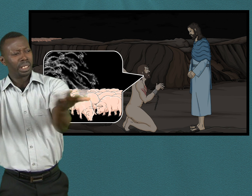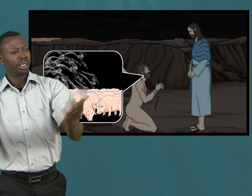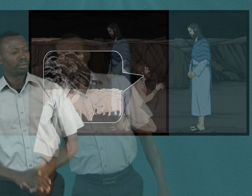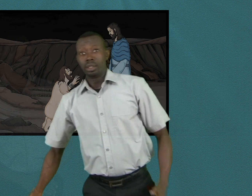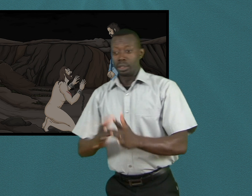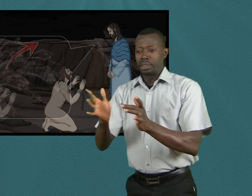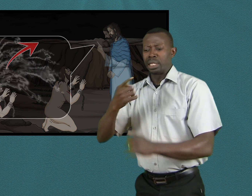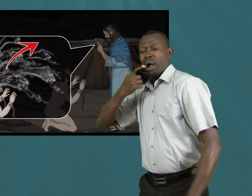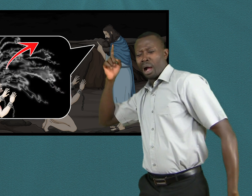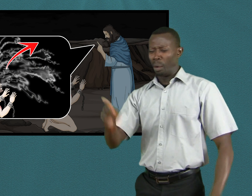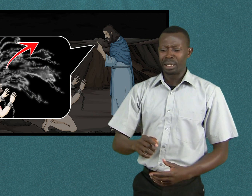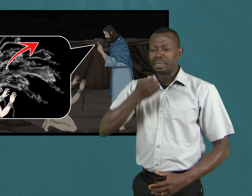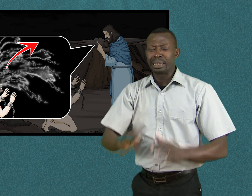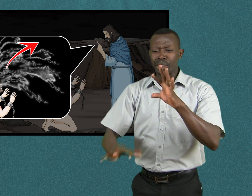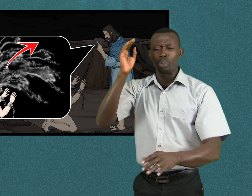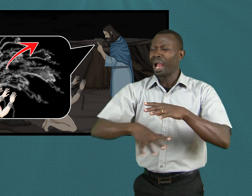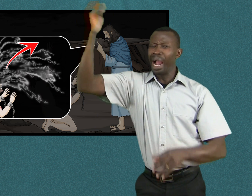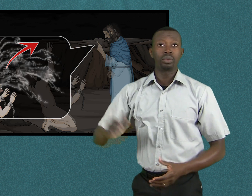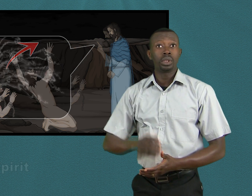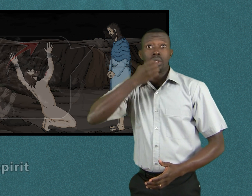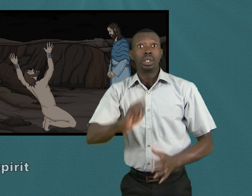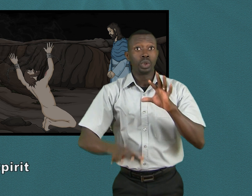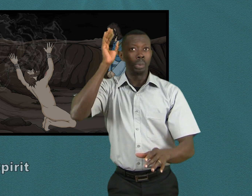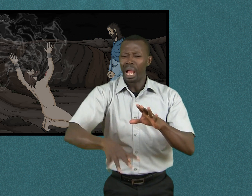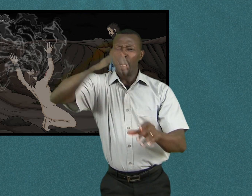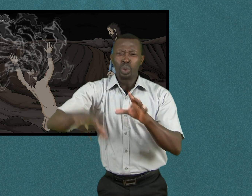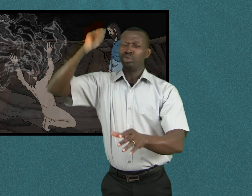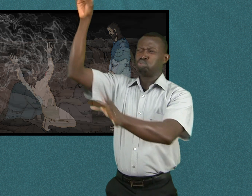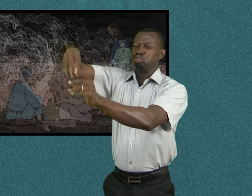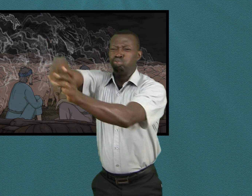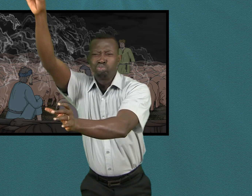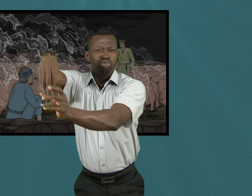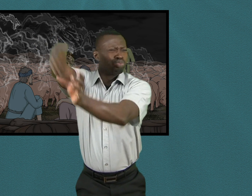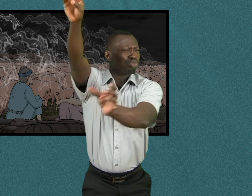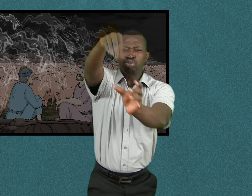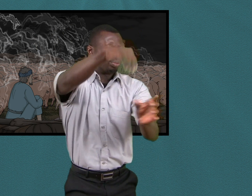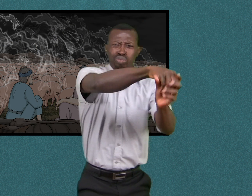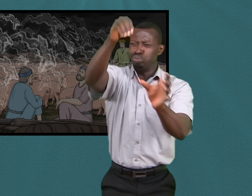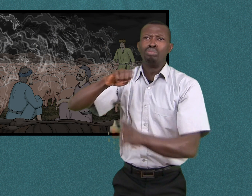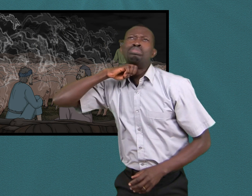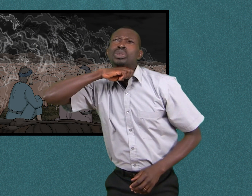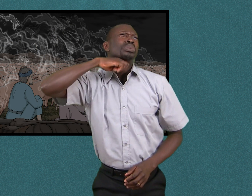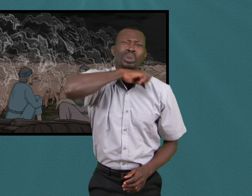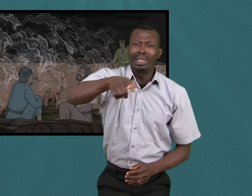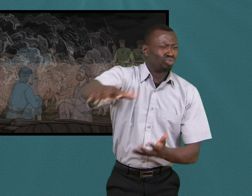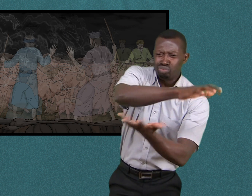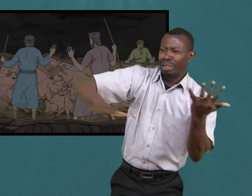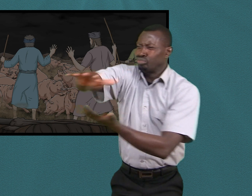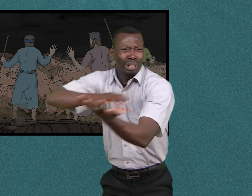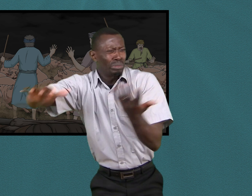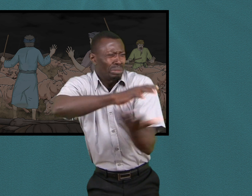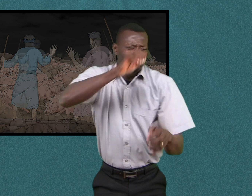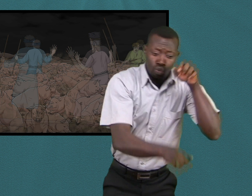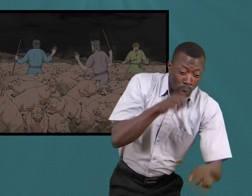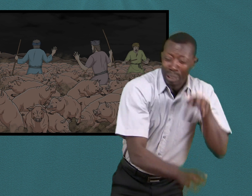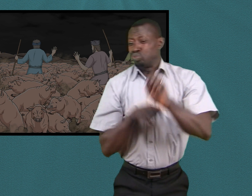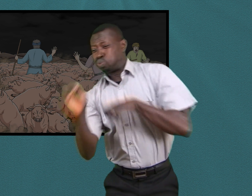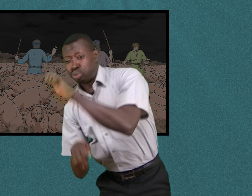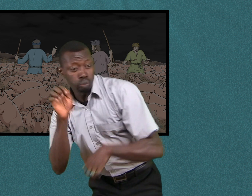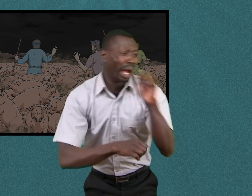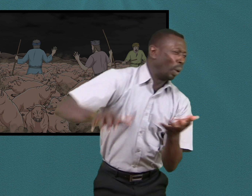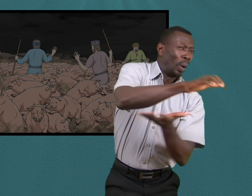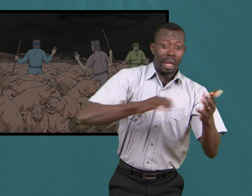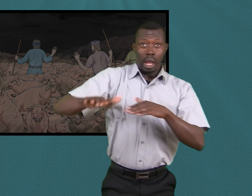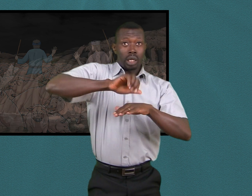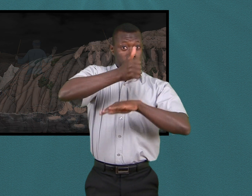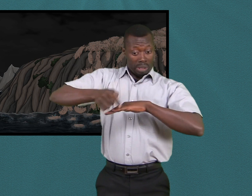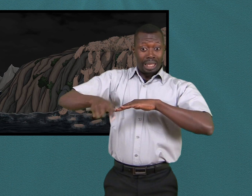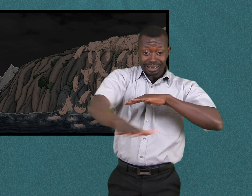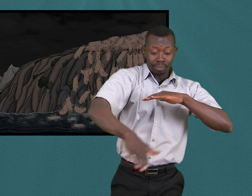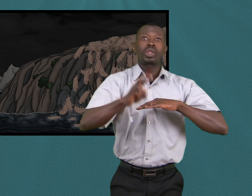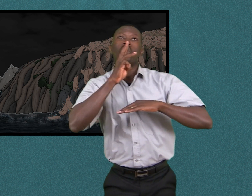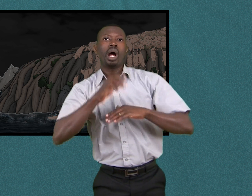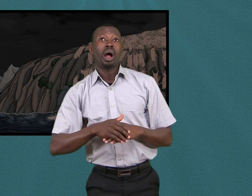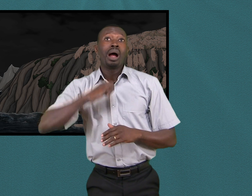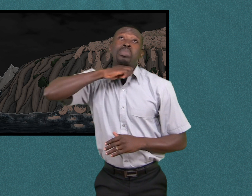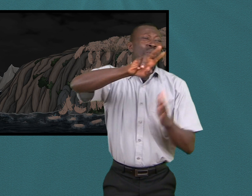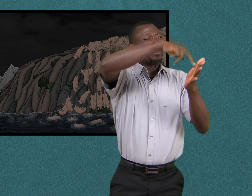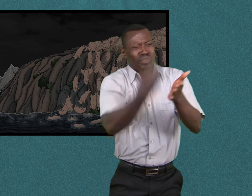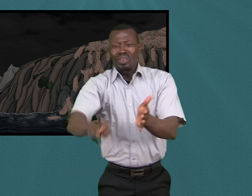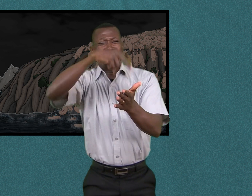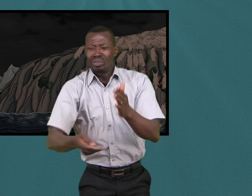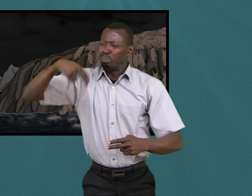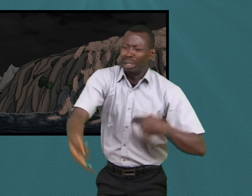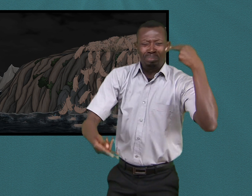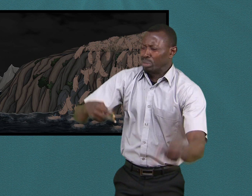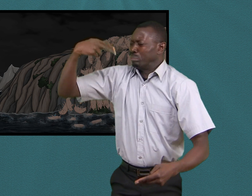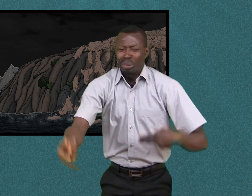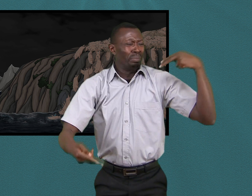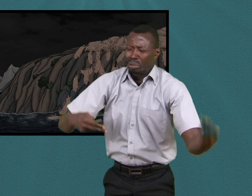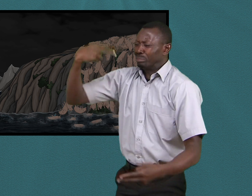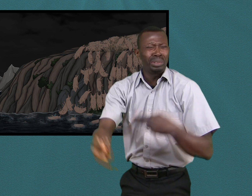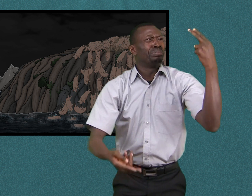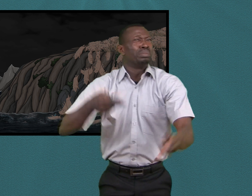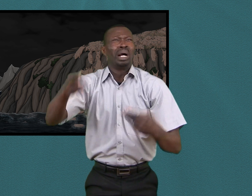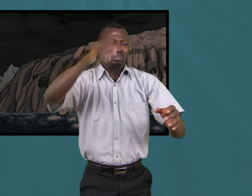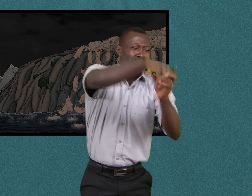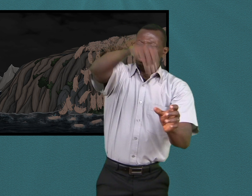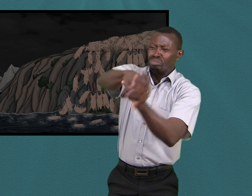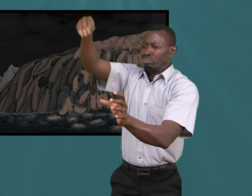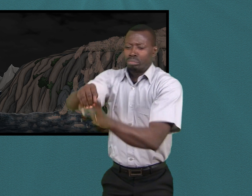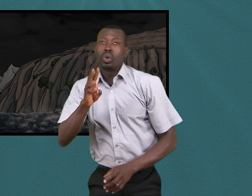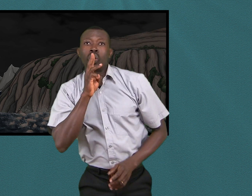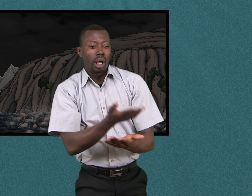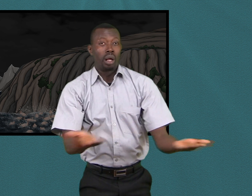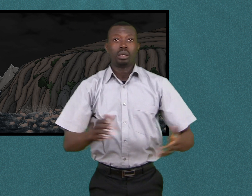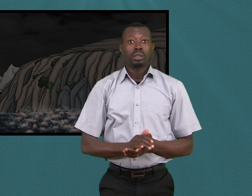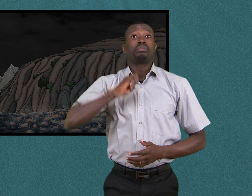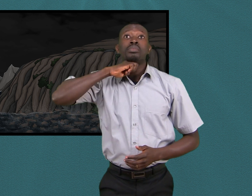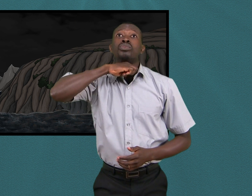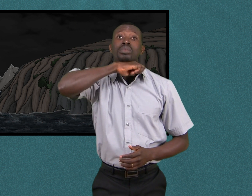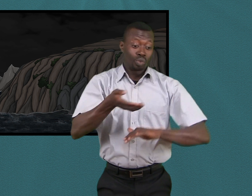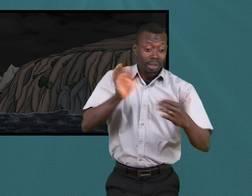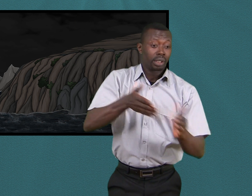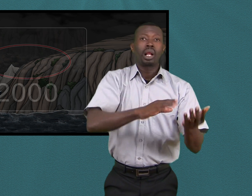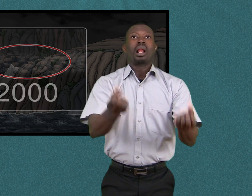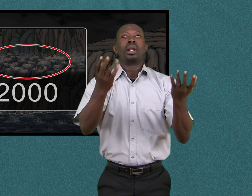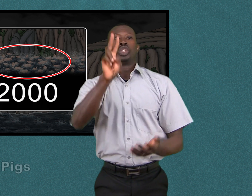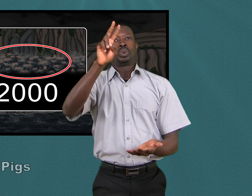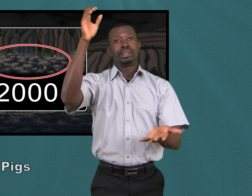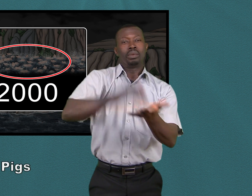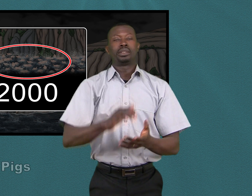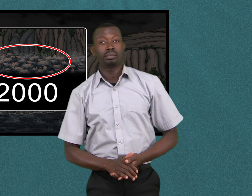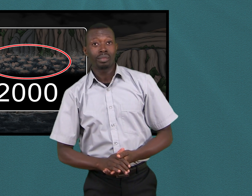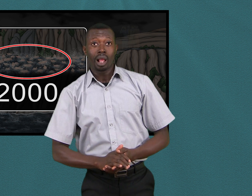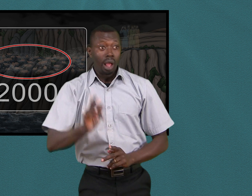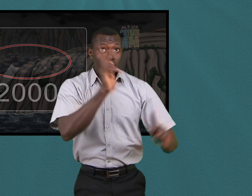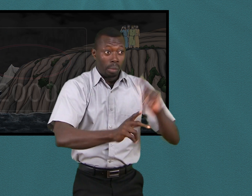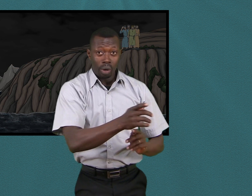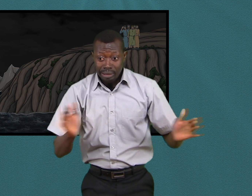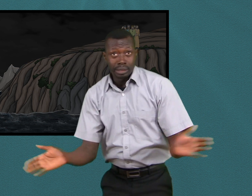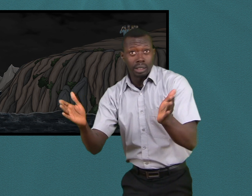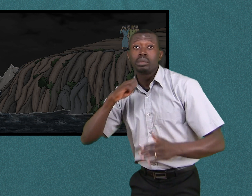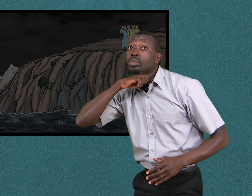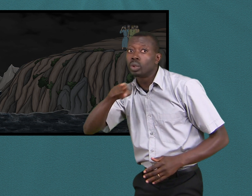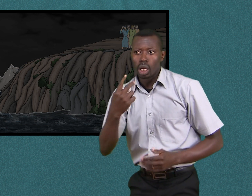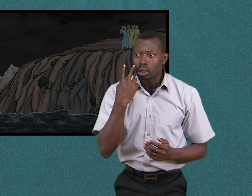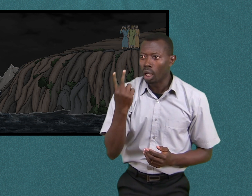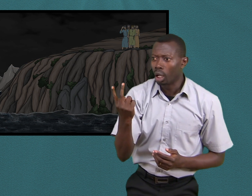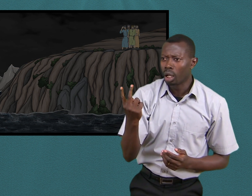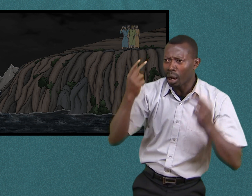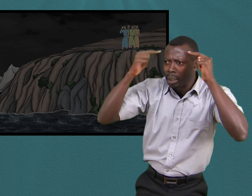He gave them permission, and the unclean spirits came out and went into the pigs, and the herd of about two thousand rushed down the steep bank into the sea and drowned in the water.